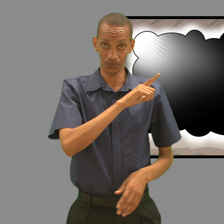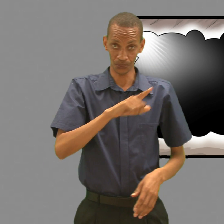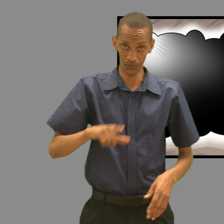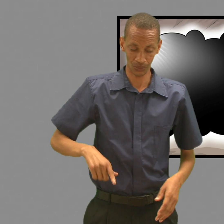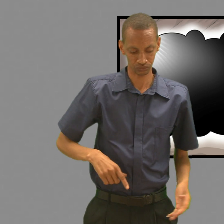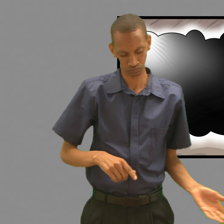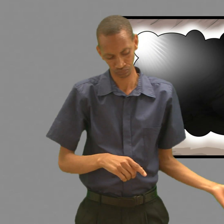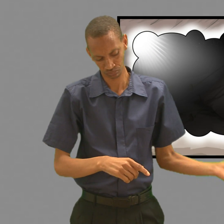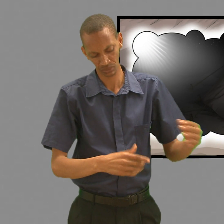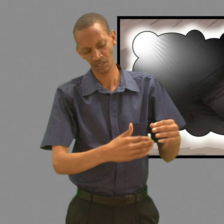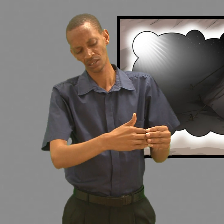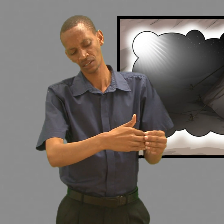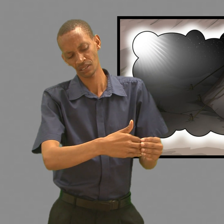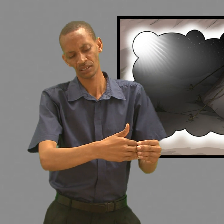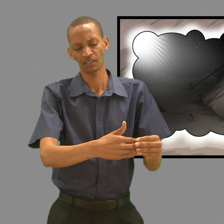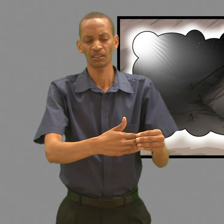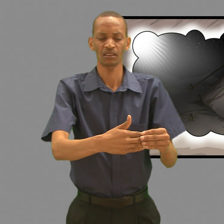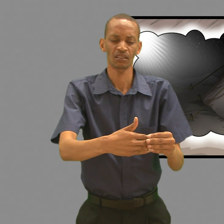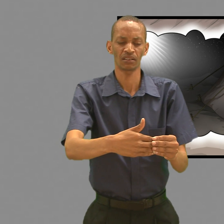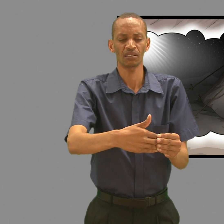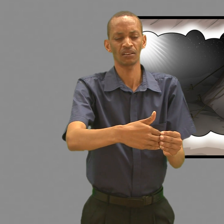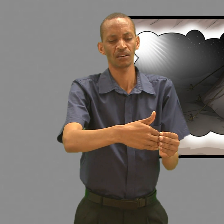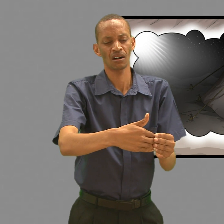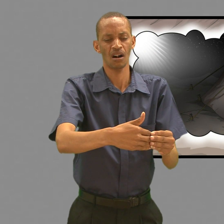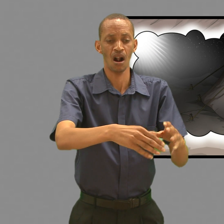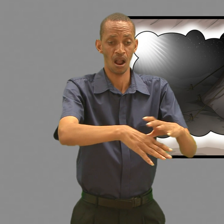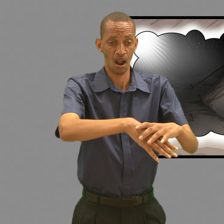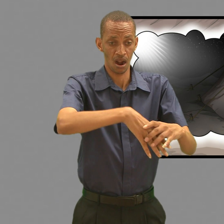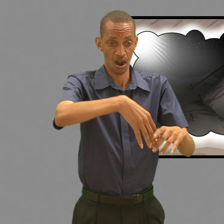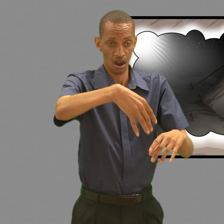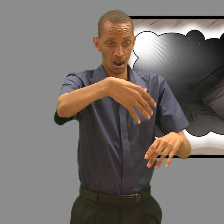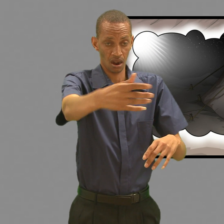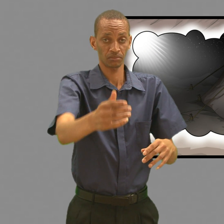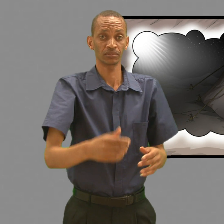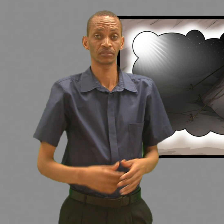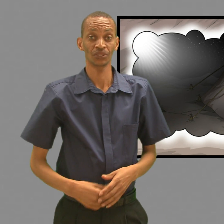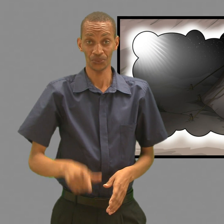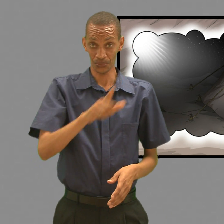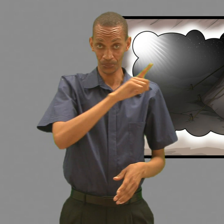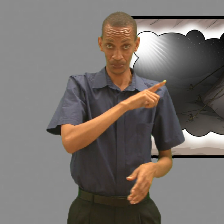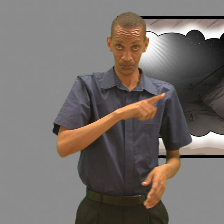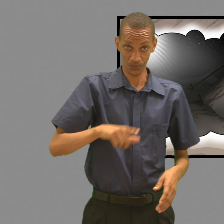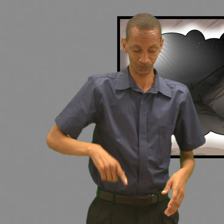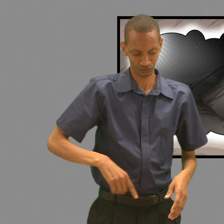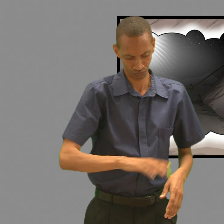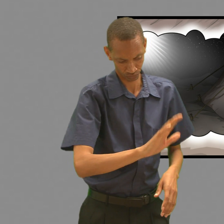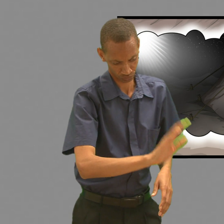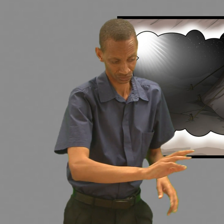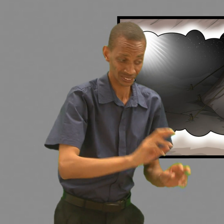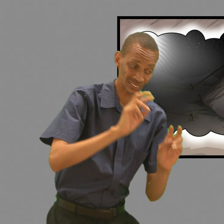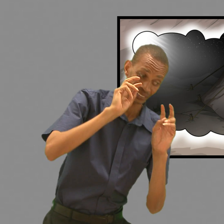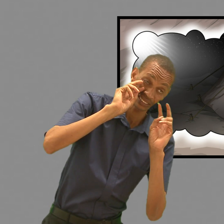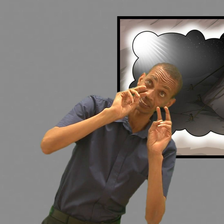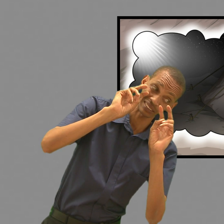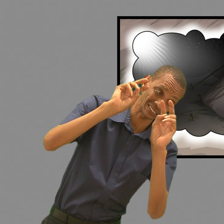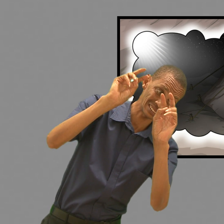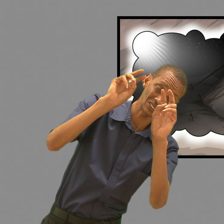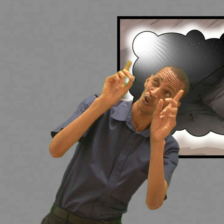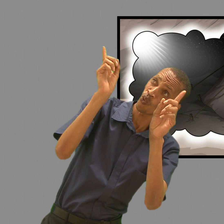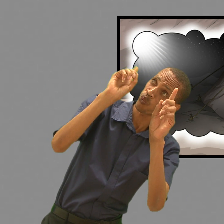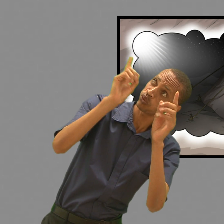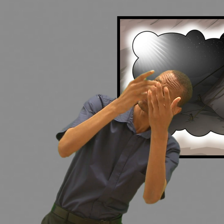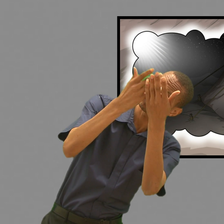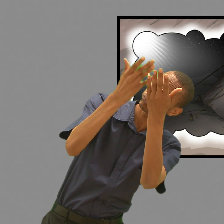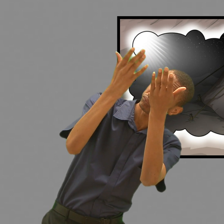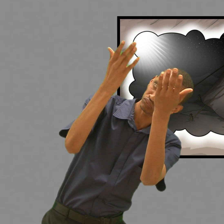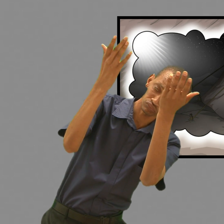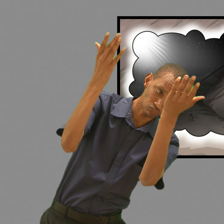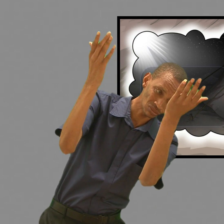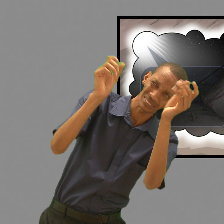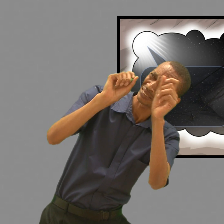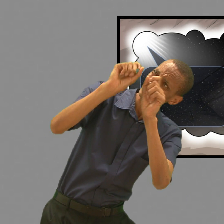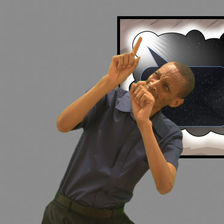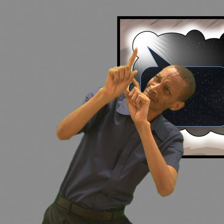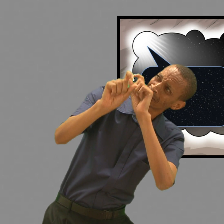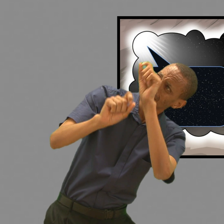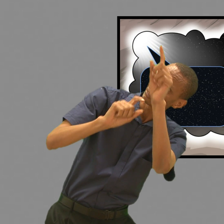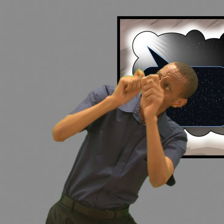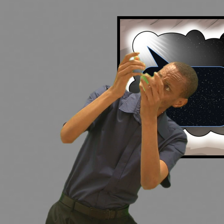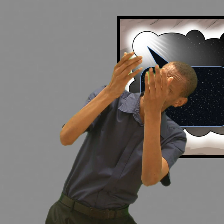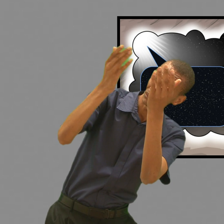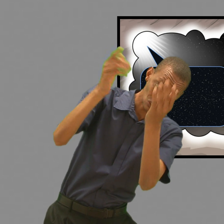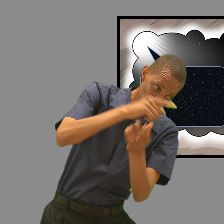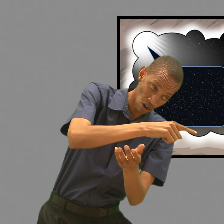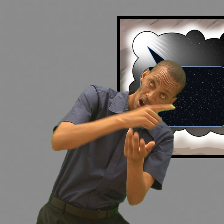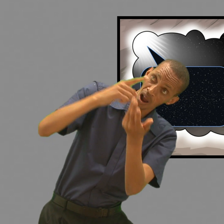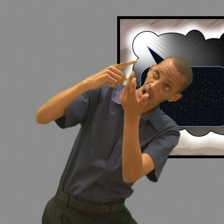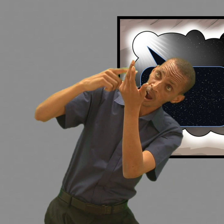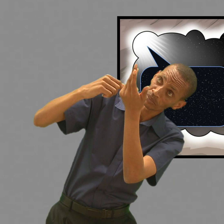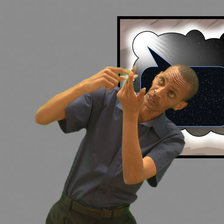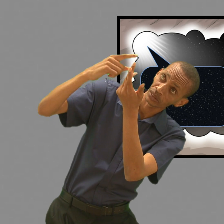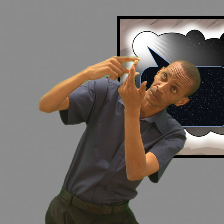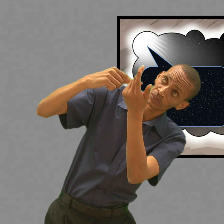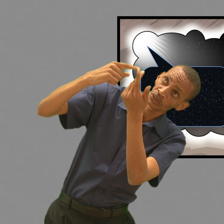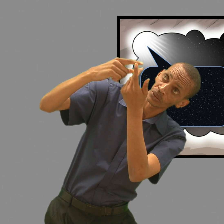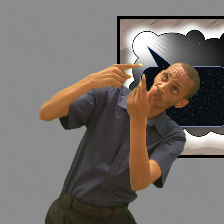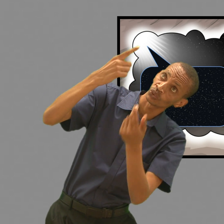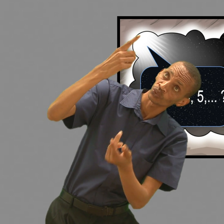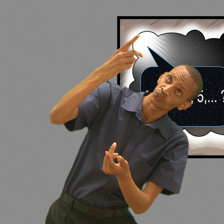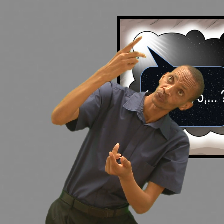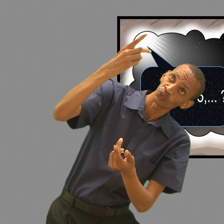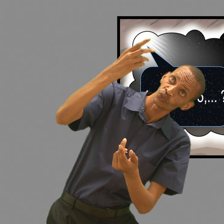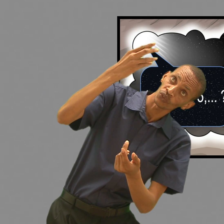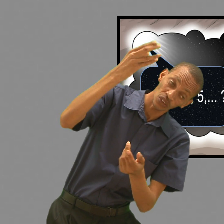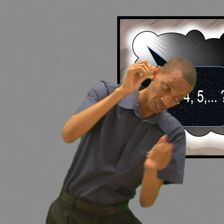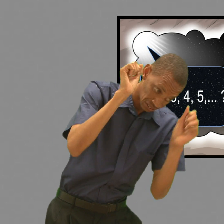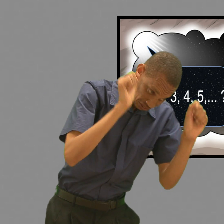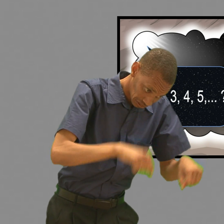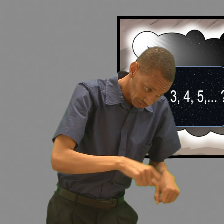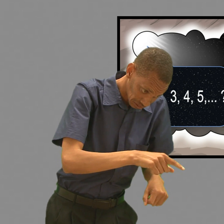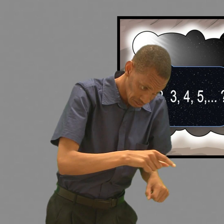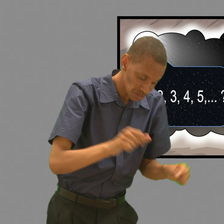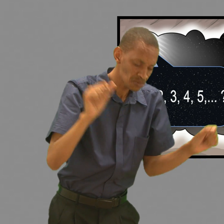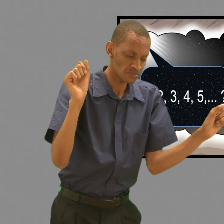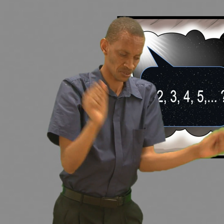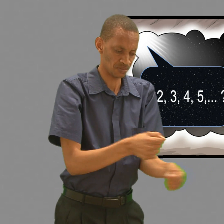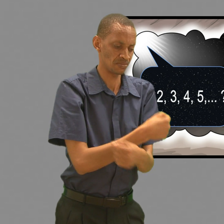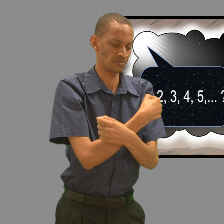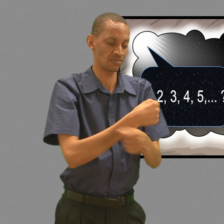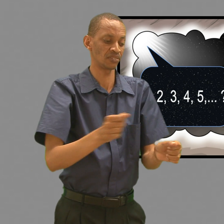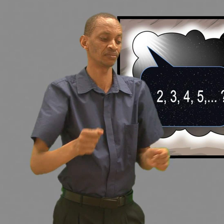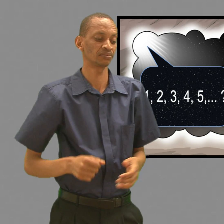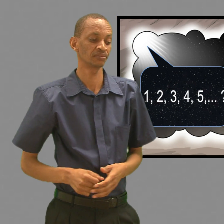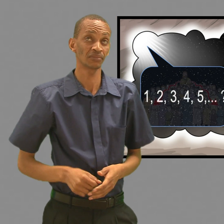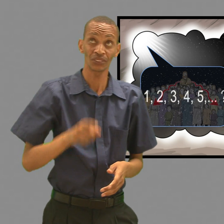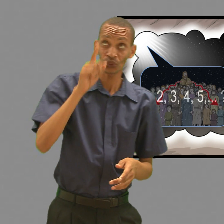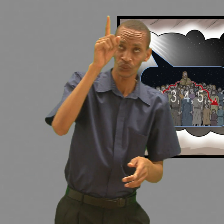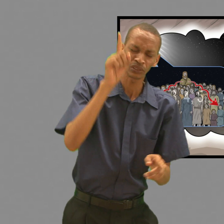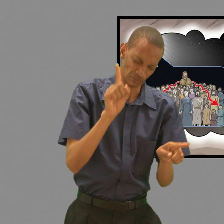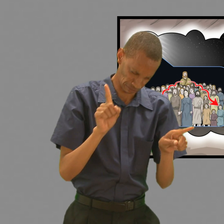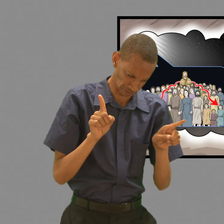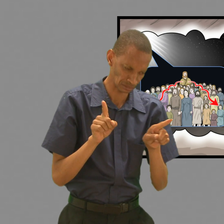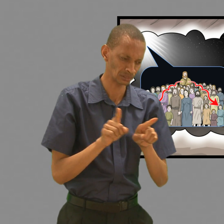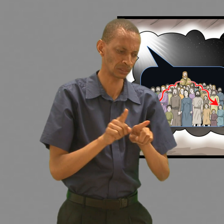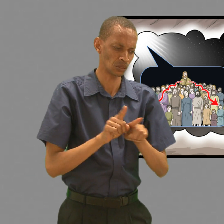And the LORD took him outside and said, “Now look to the heavens and count the stars, if you are able.”